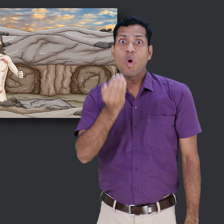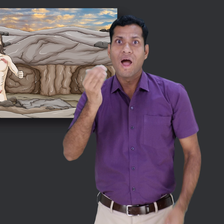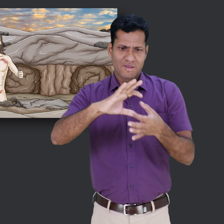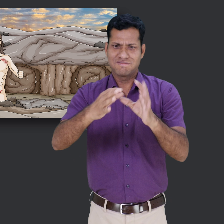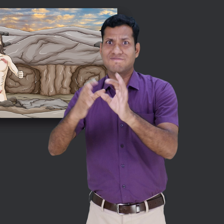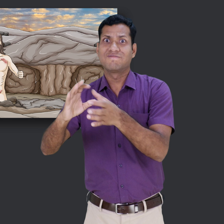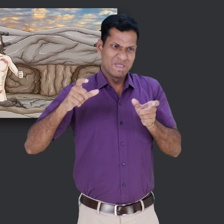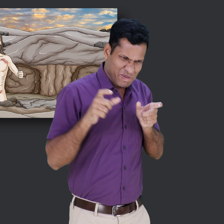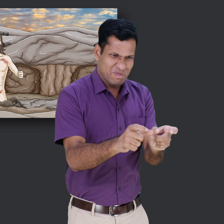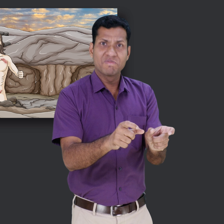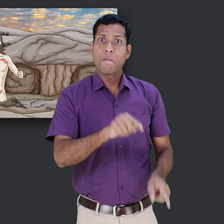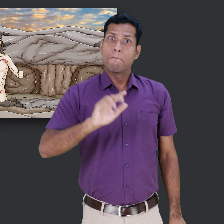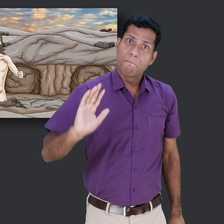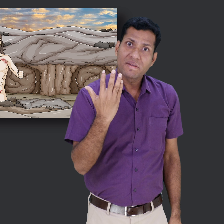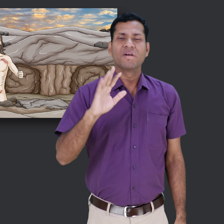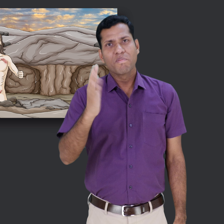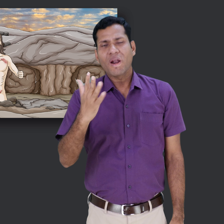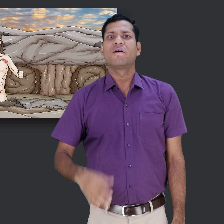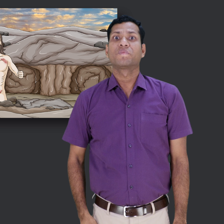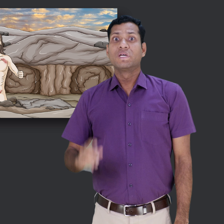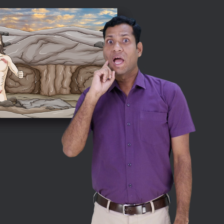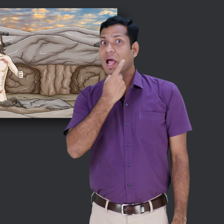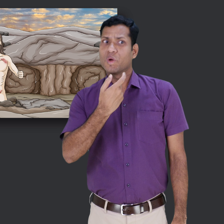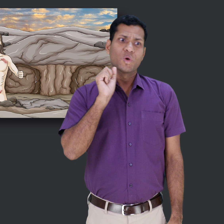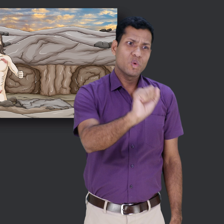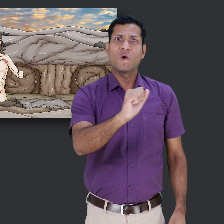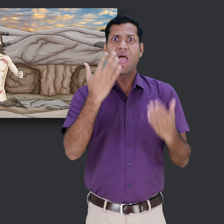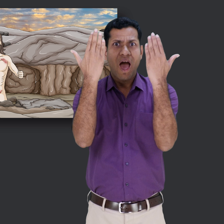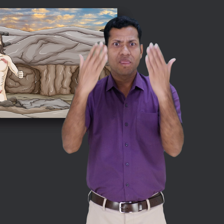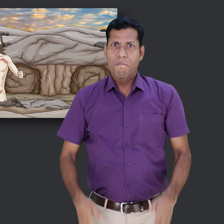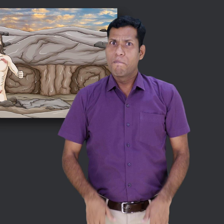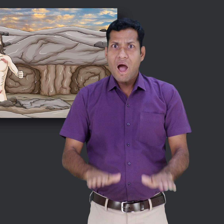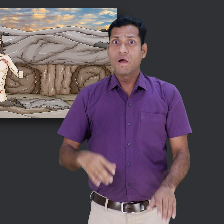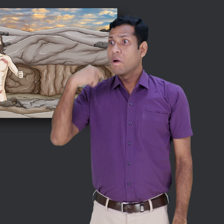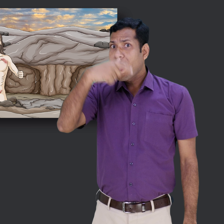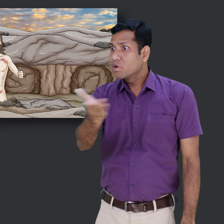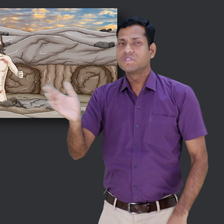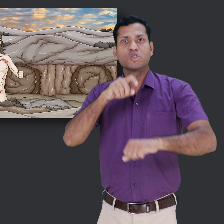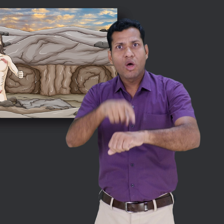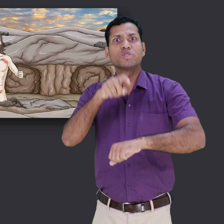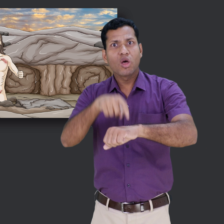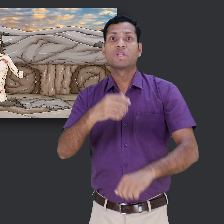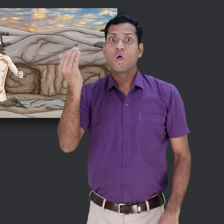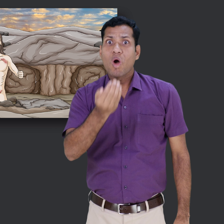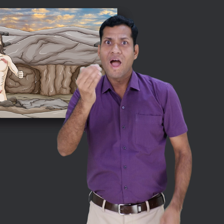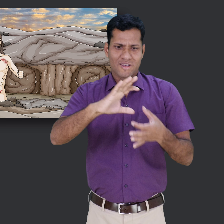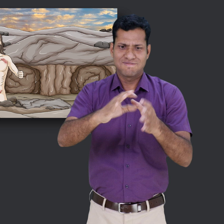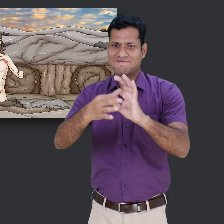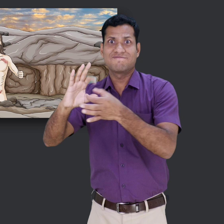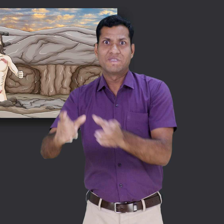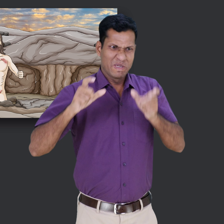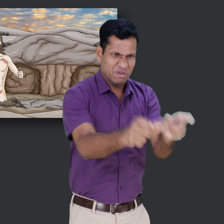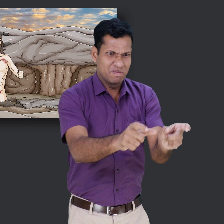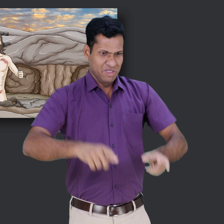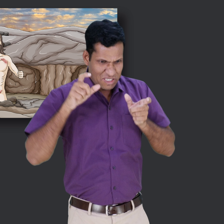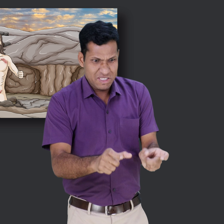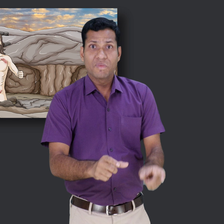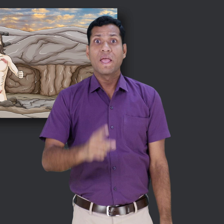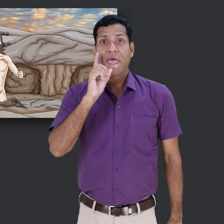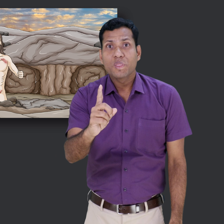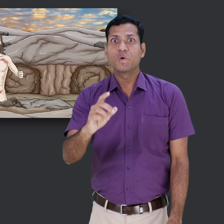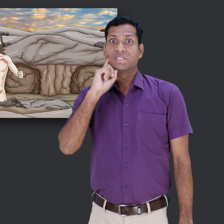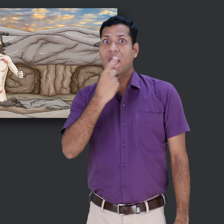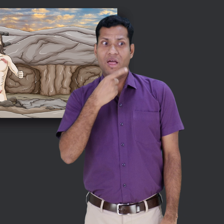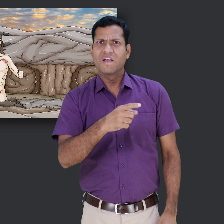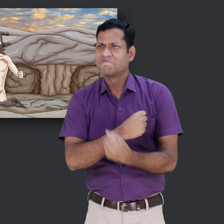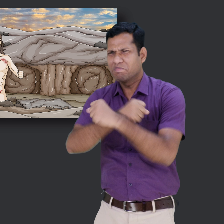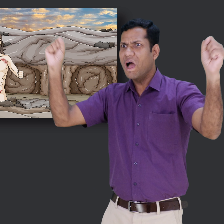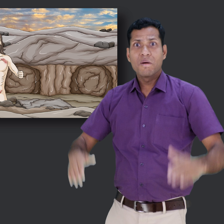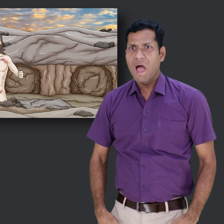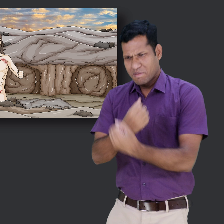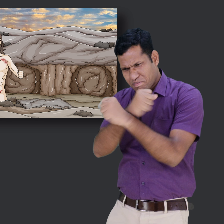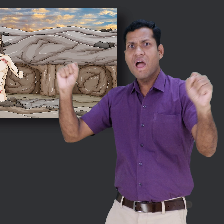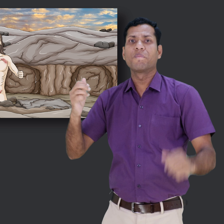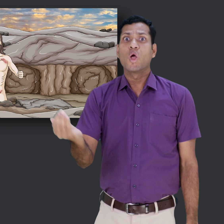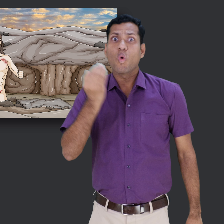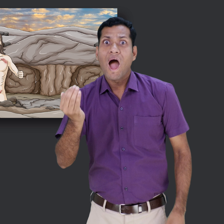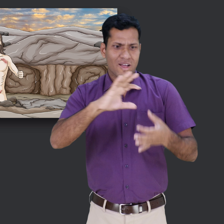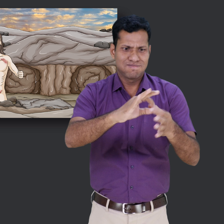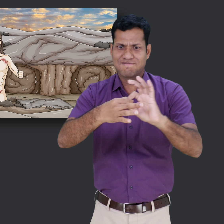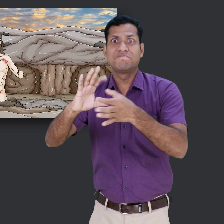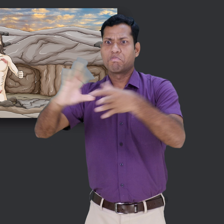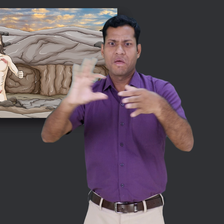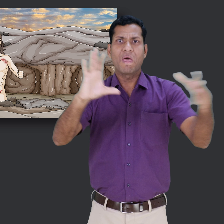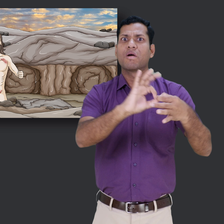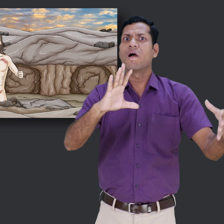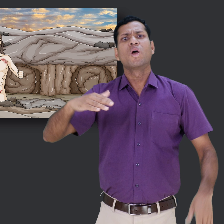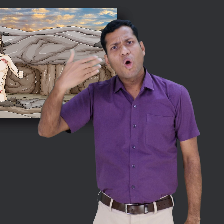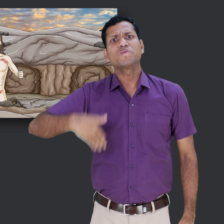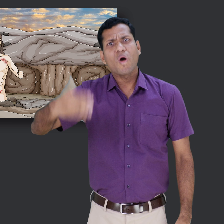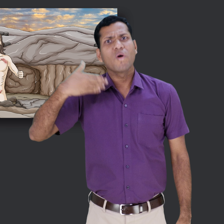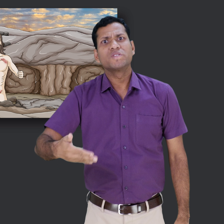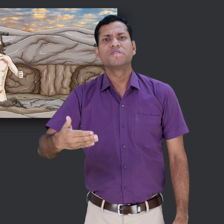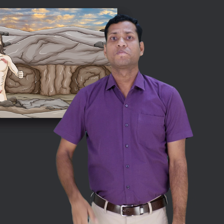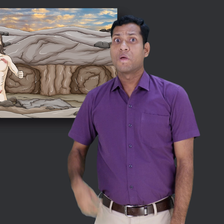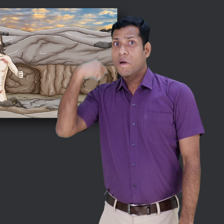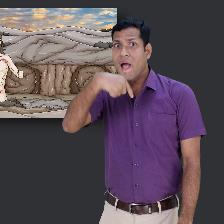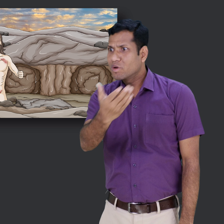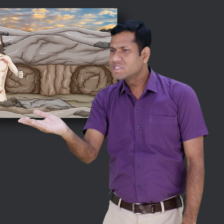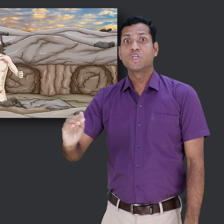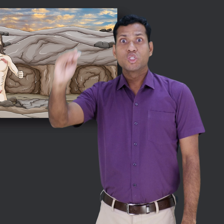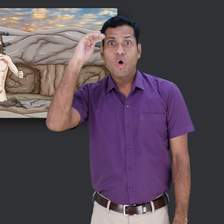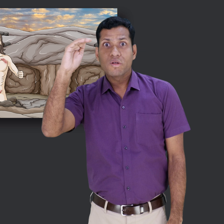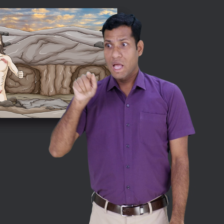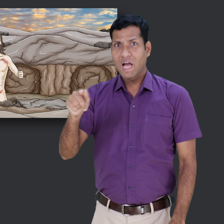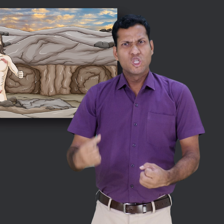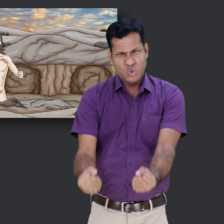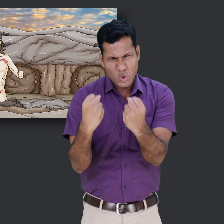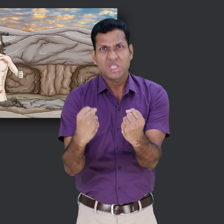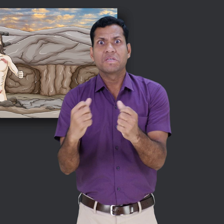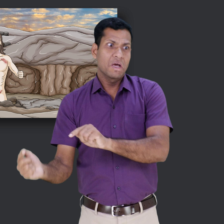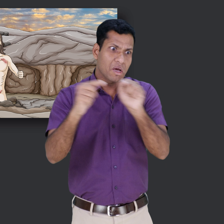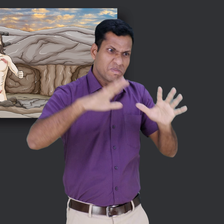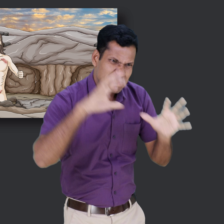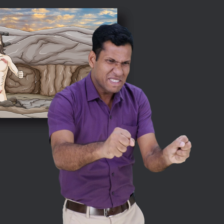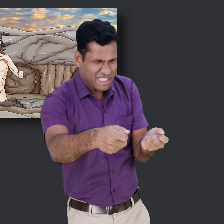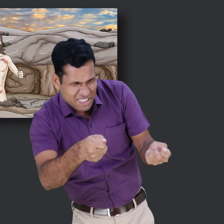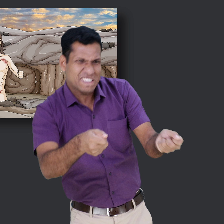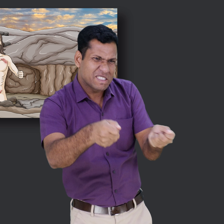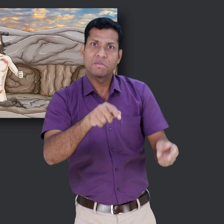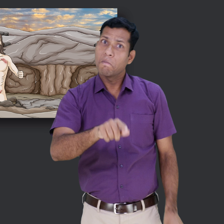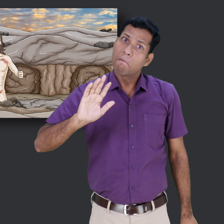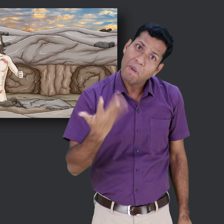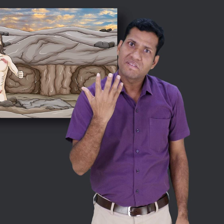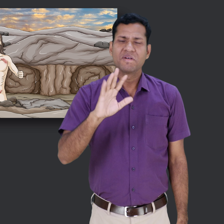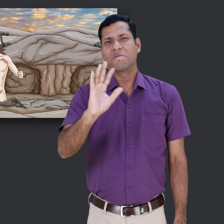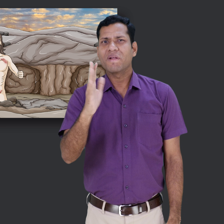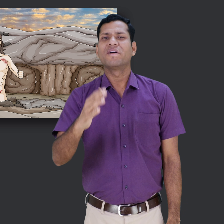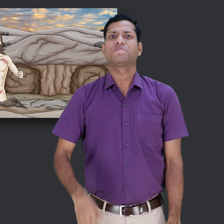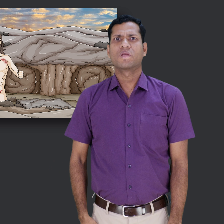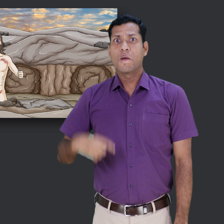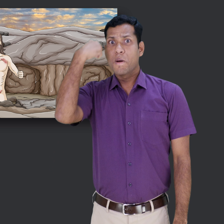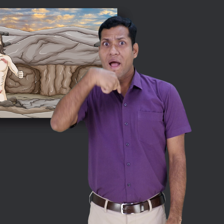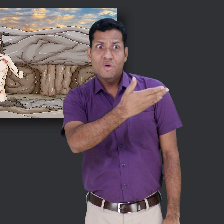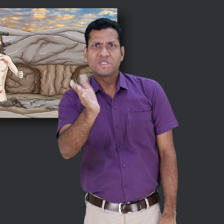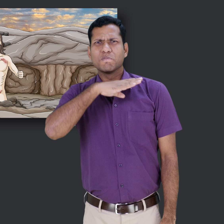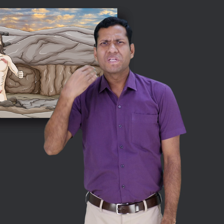Though he was often bound with chains and shackles, he had broken the chains and shattered the shackles.